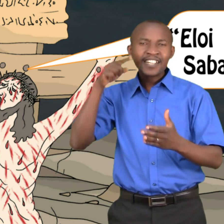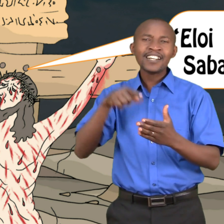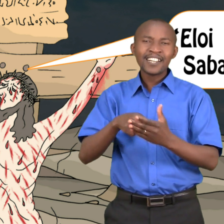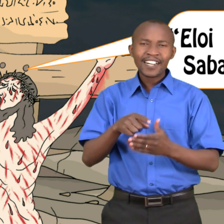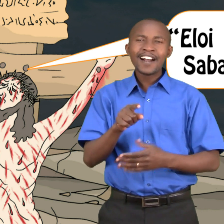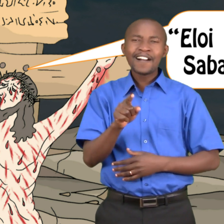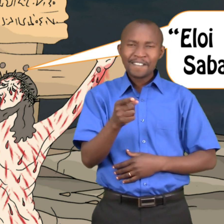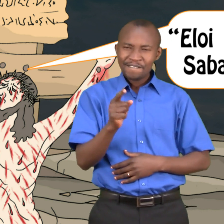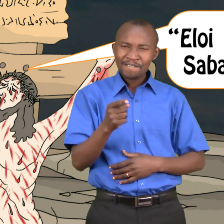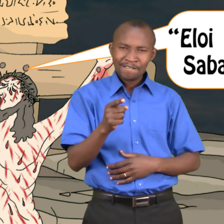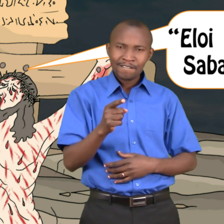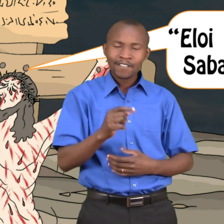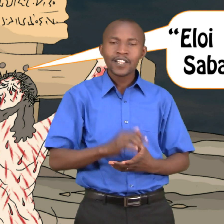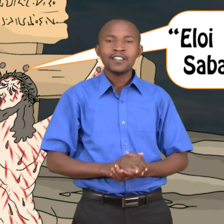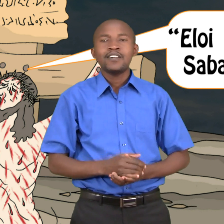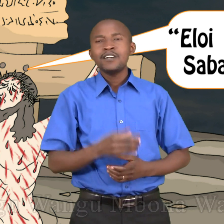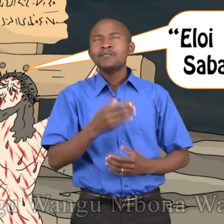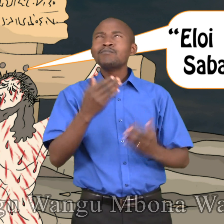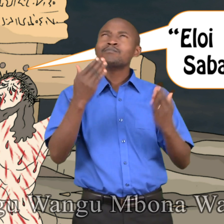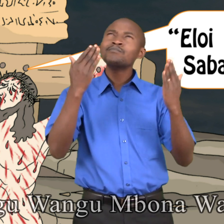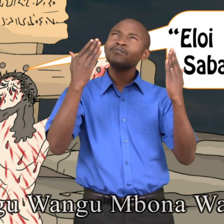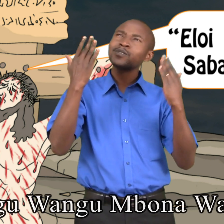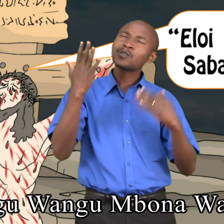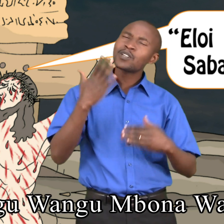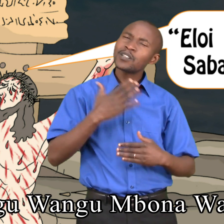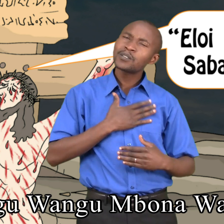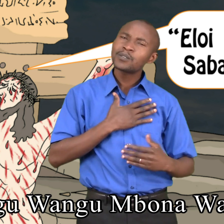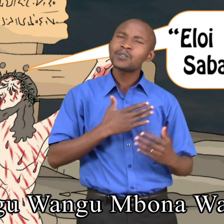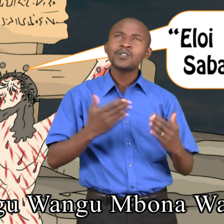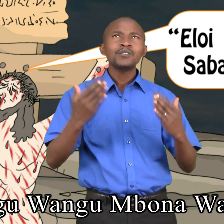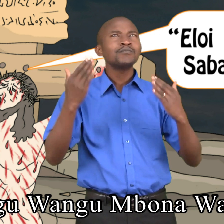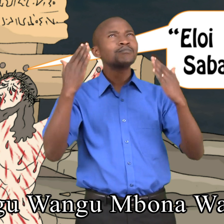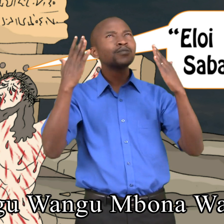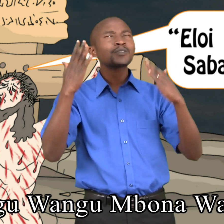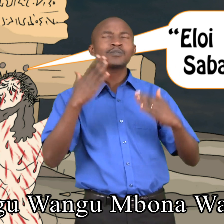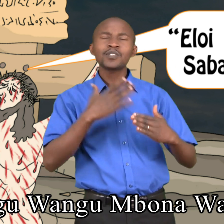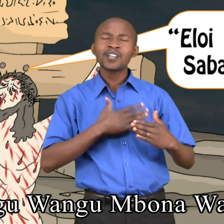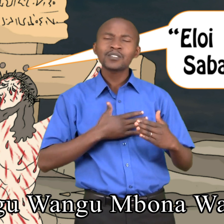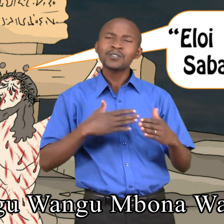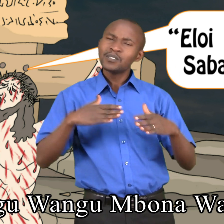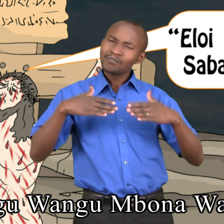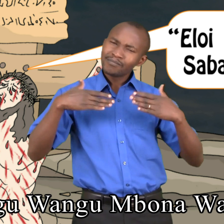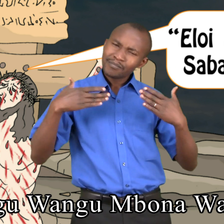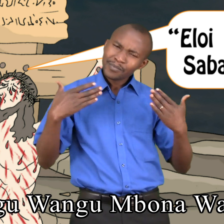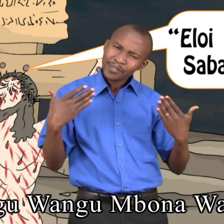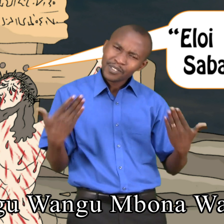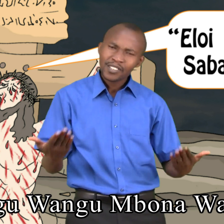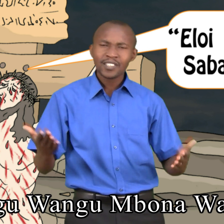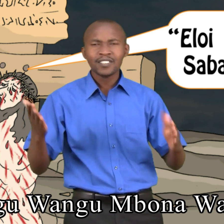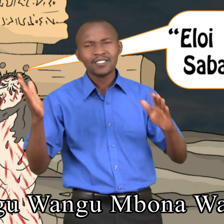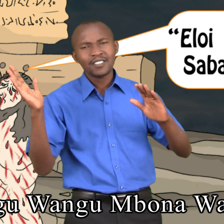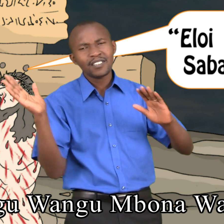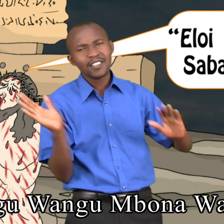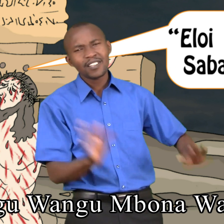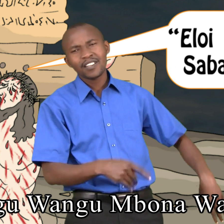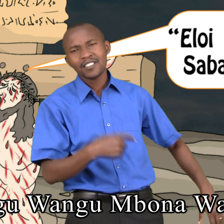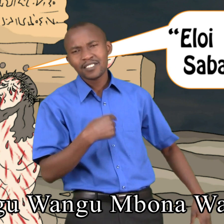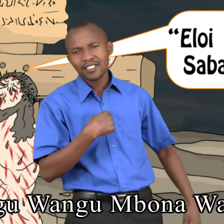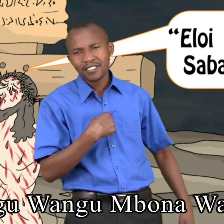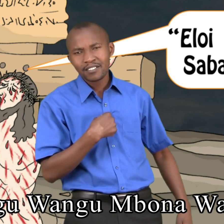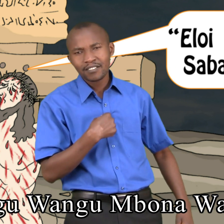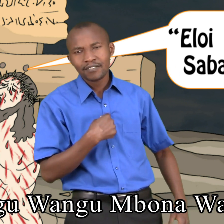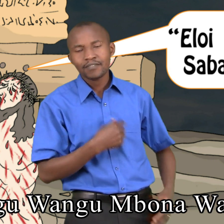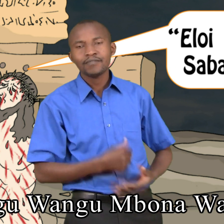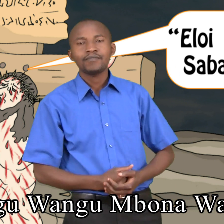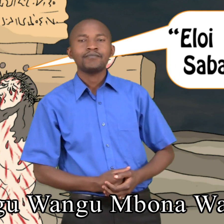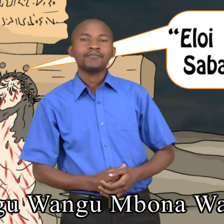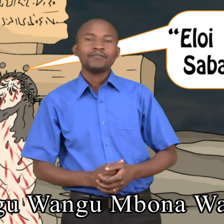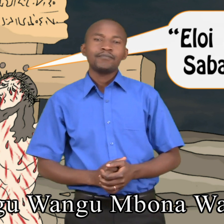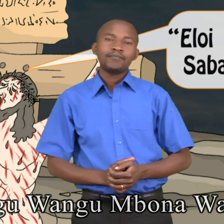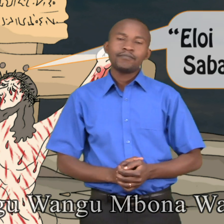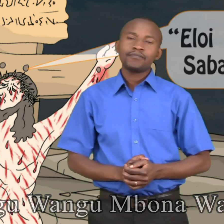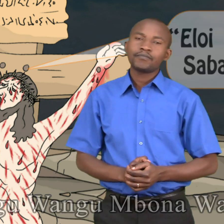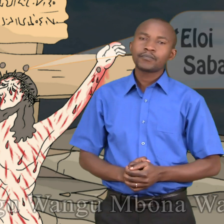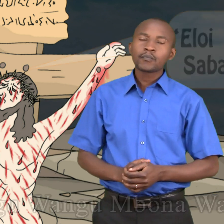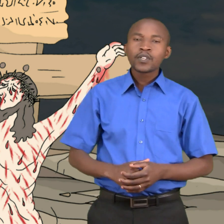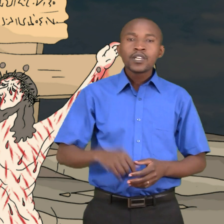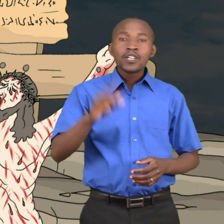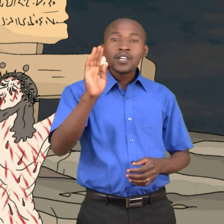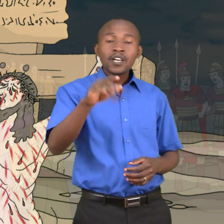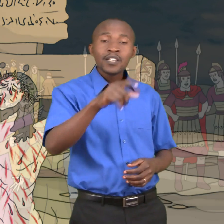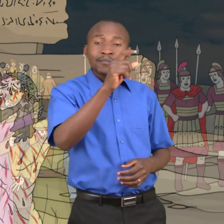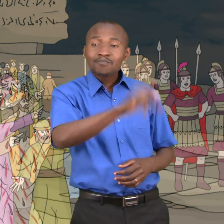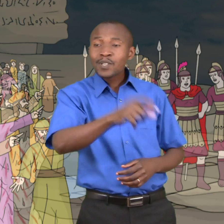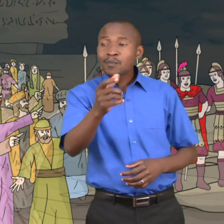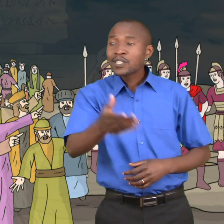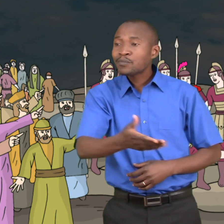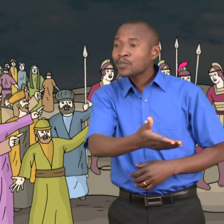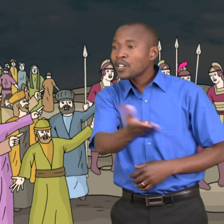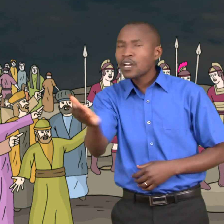which means, “My God, My God, why have You forsaken Me?”